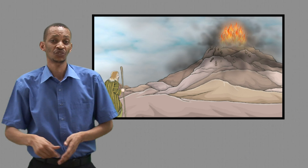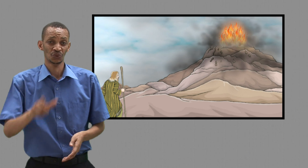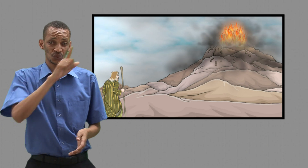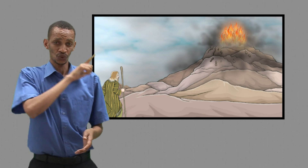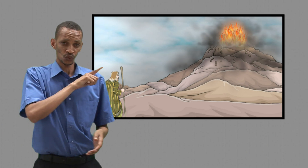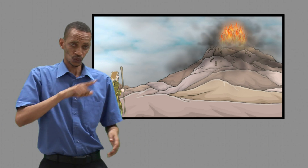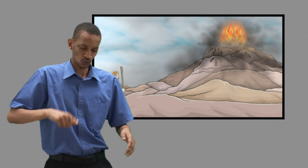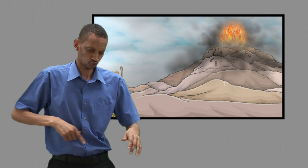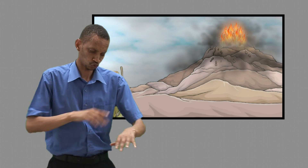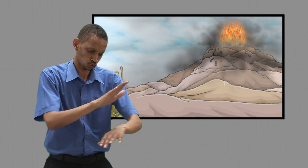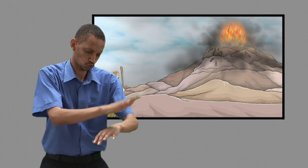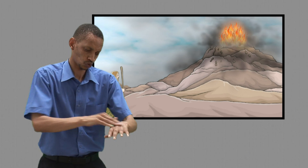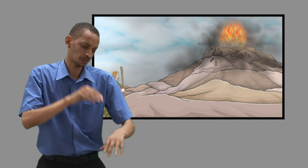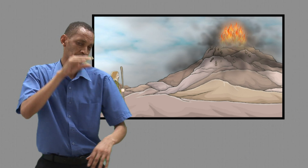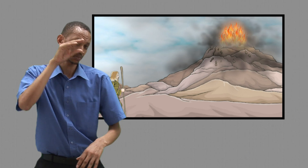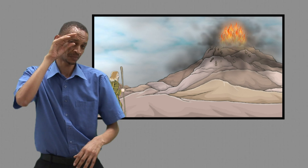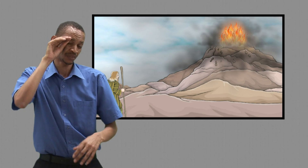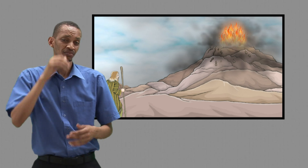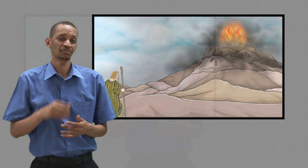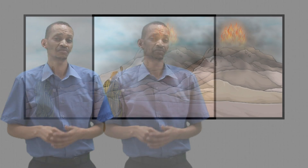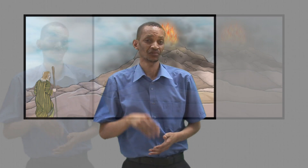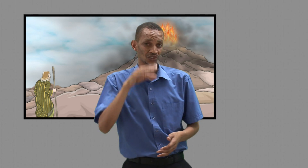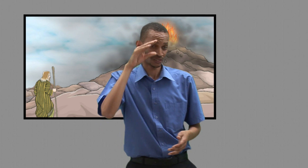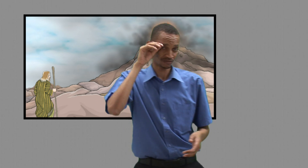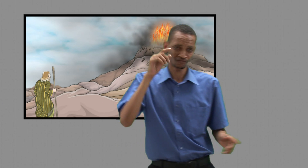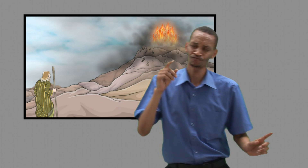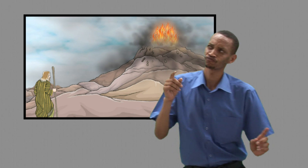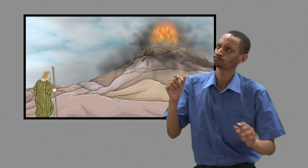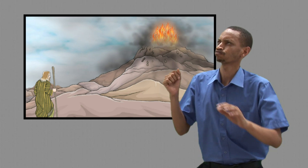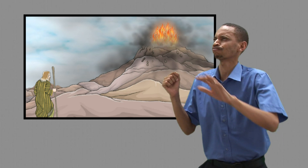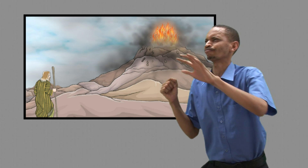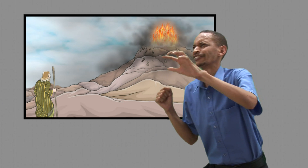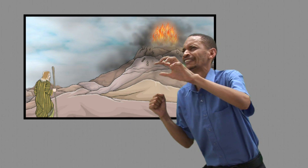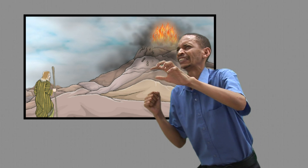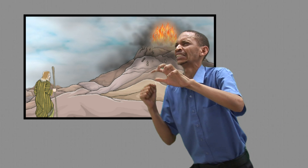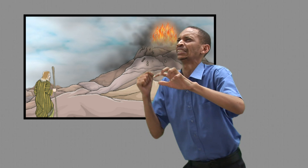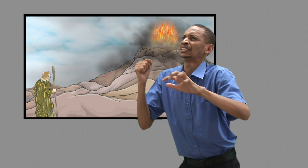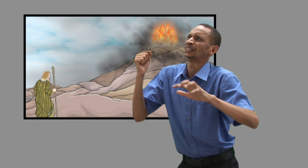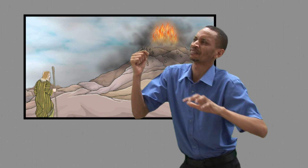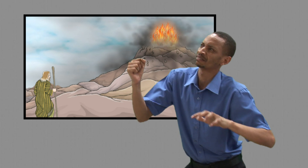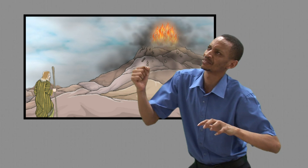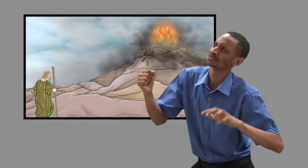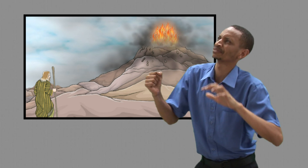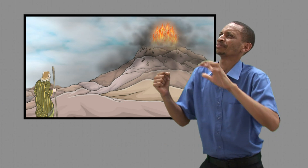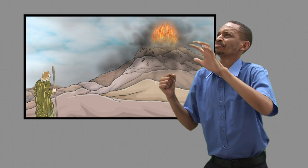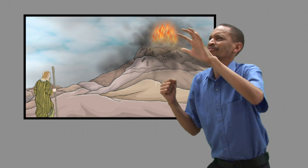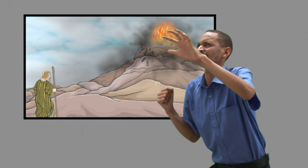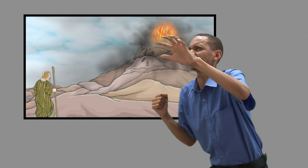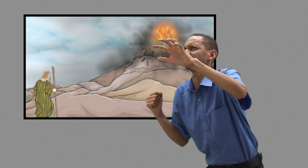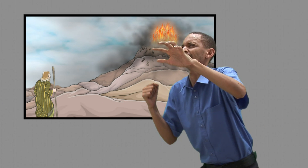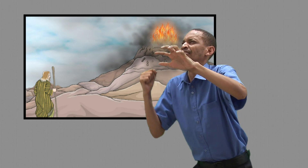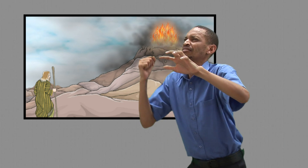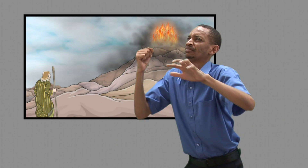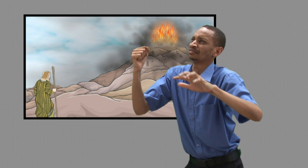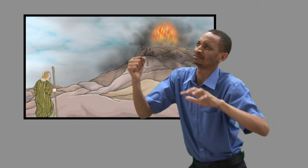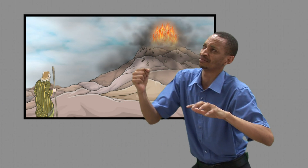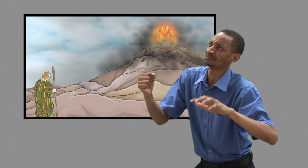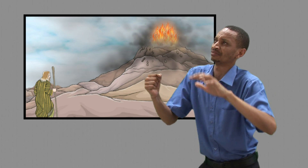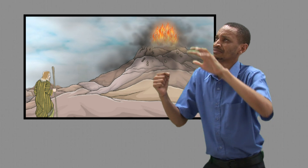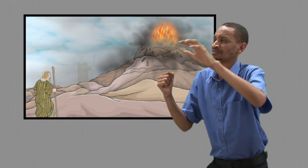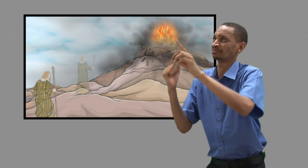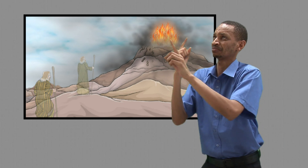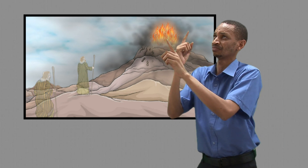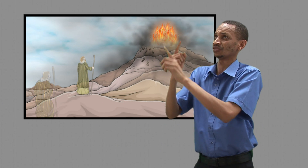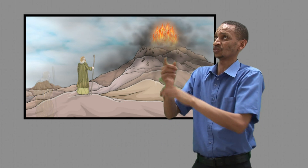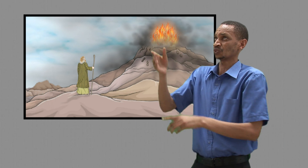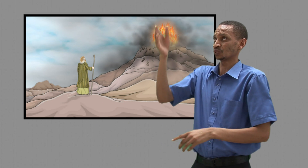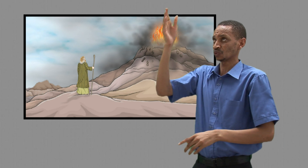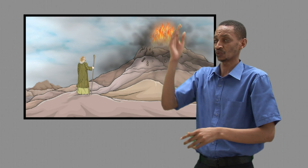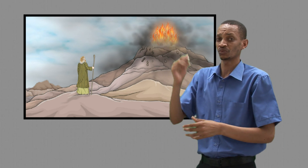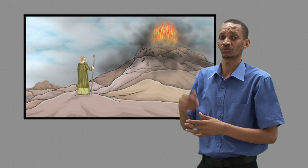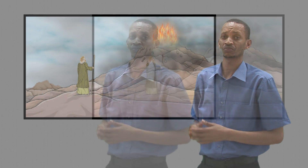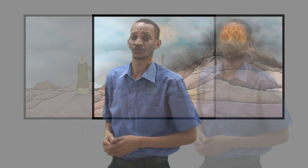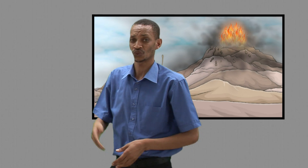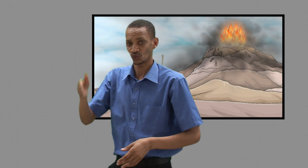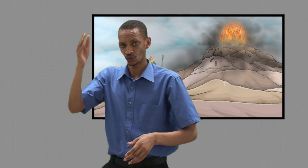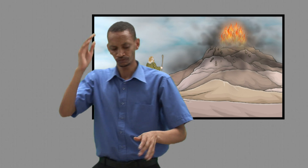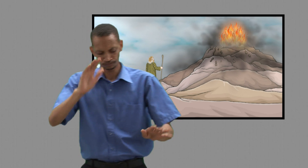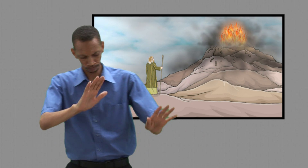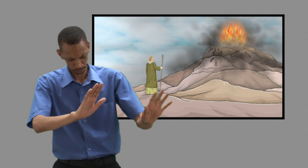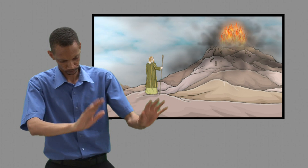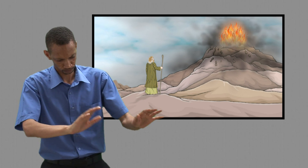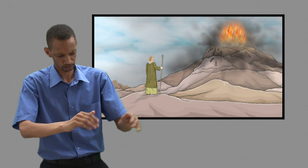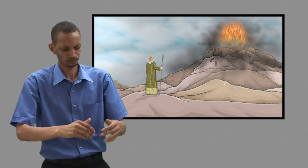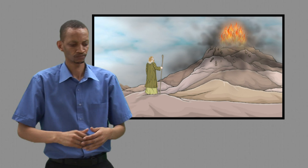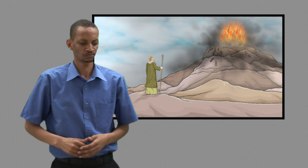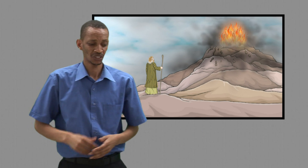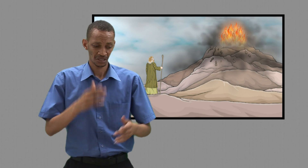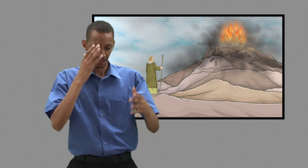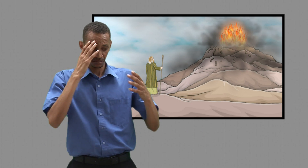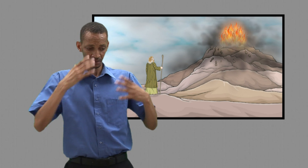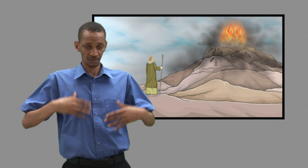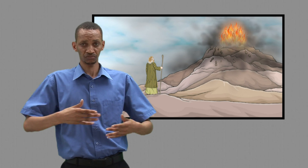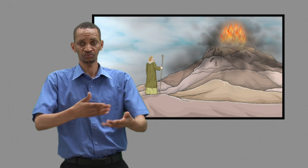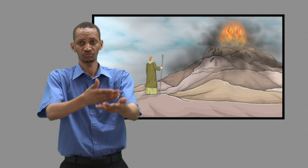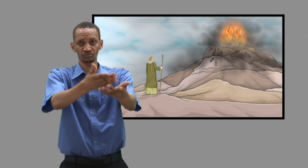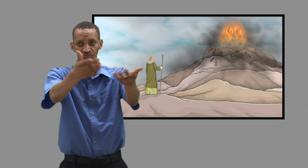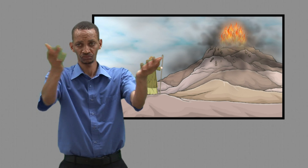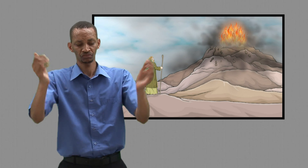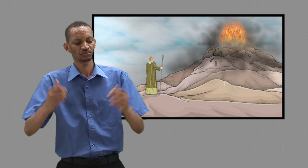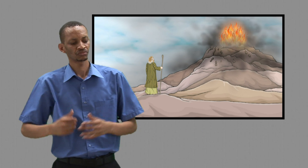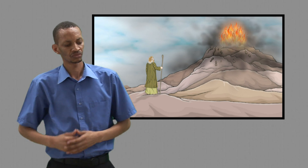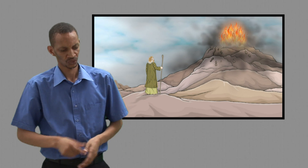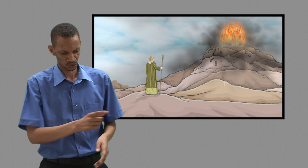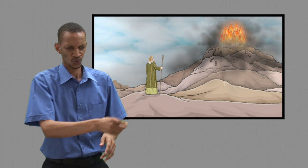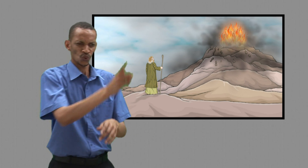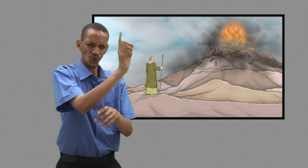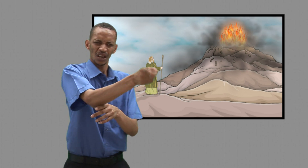The LORD descended to the top of Mount Sinai and called Moses to the summit.